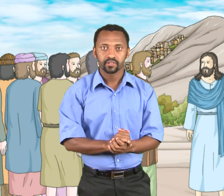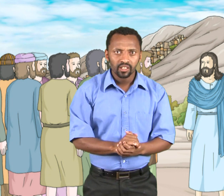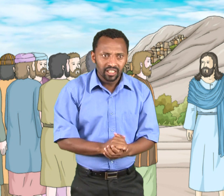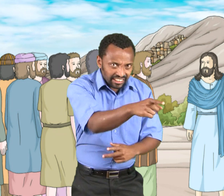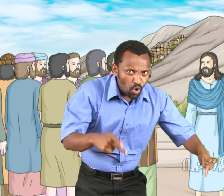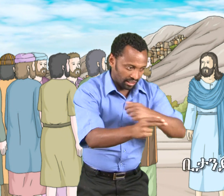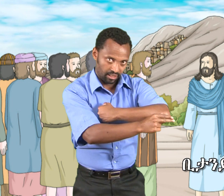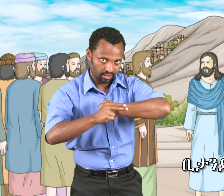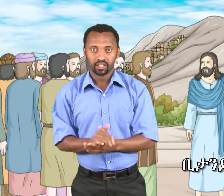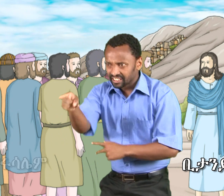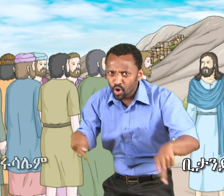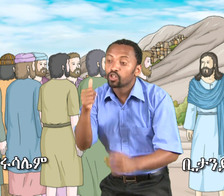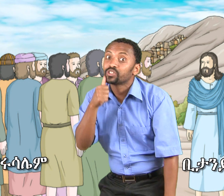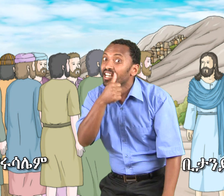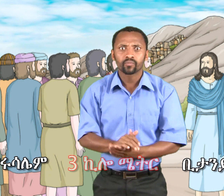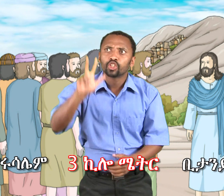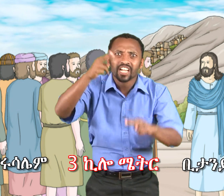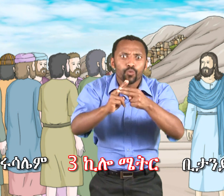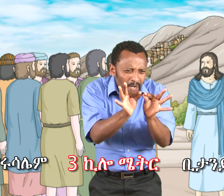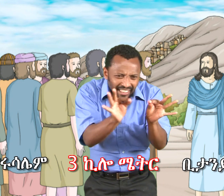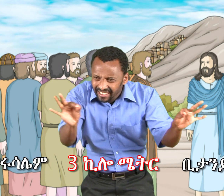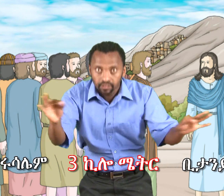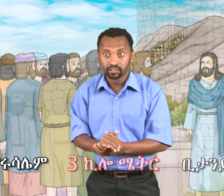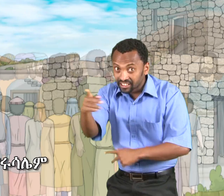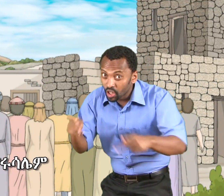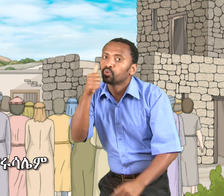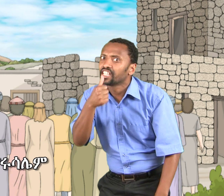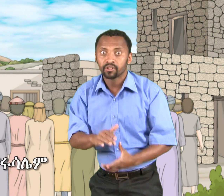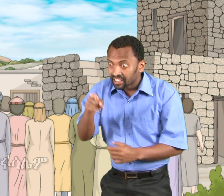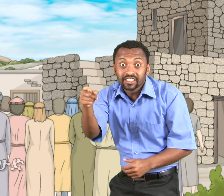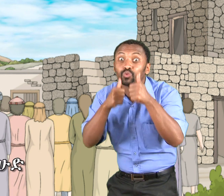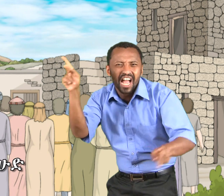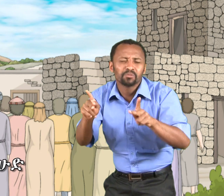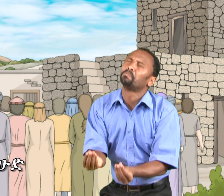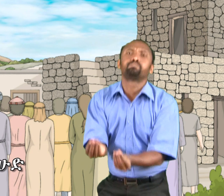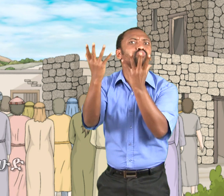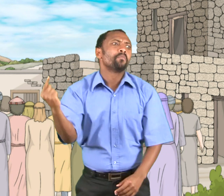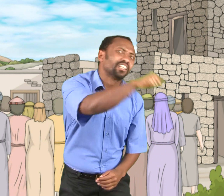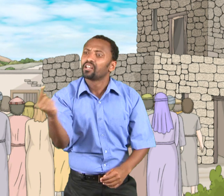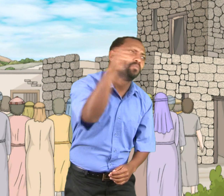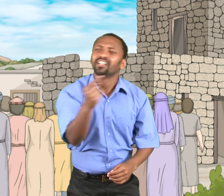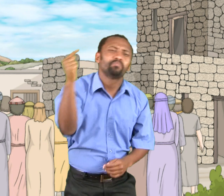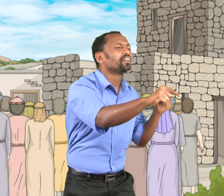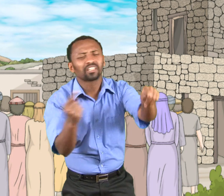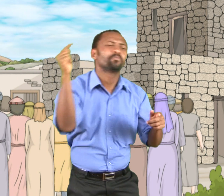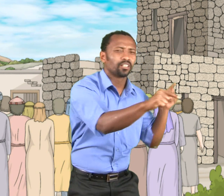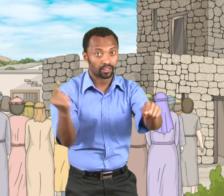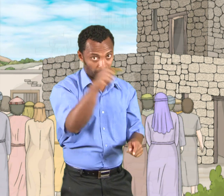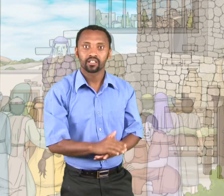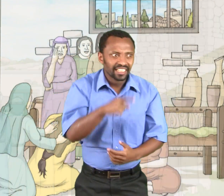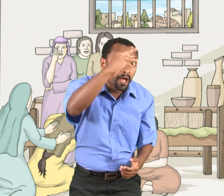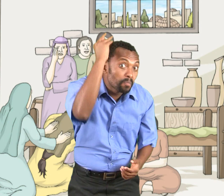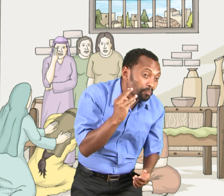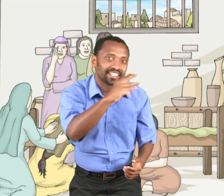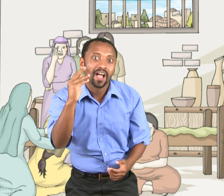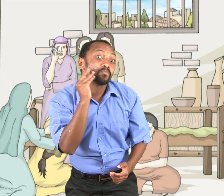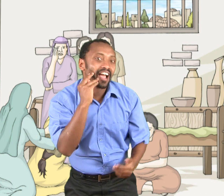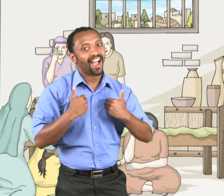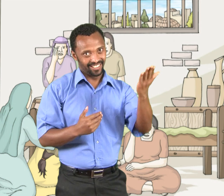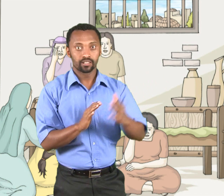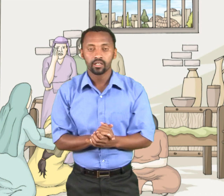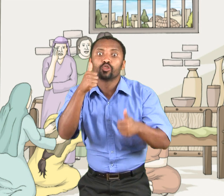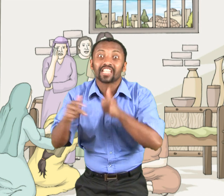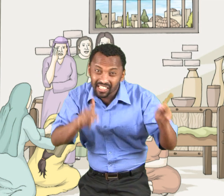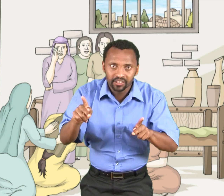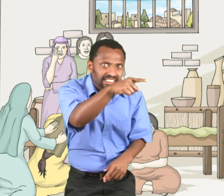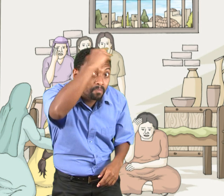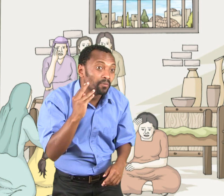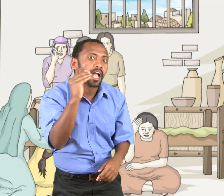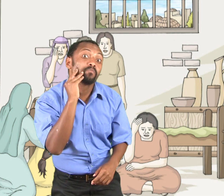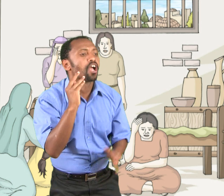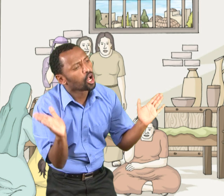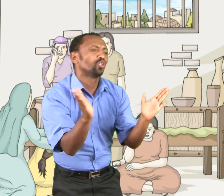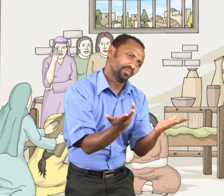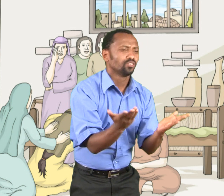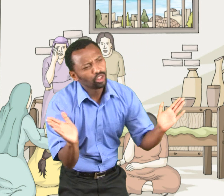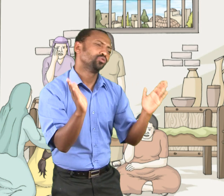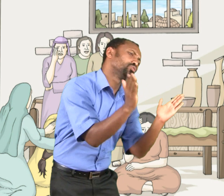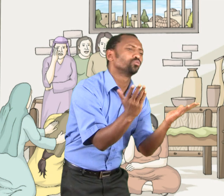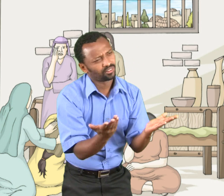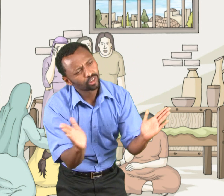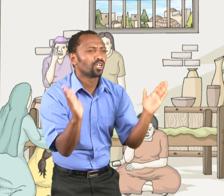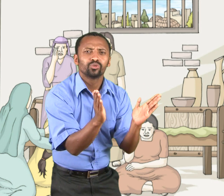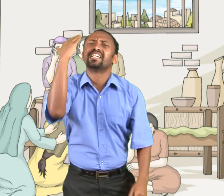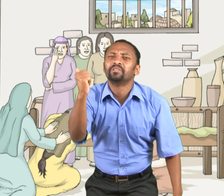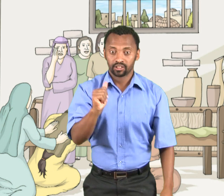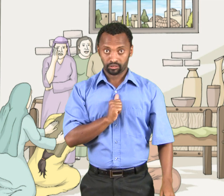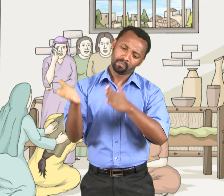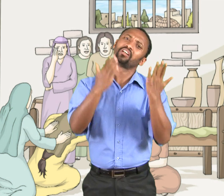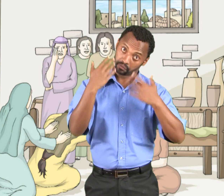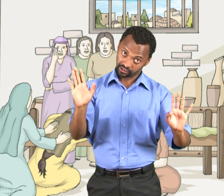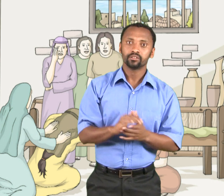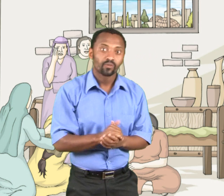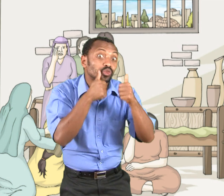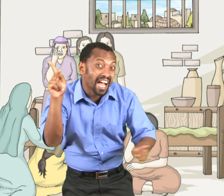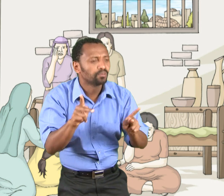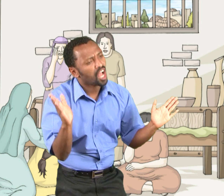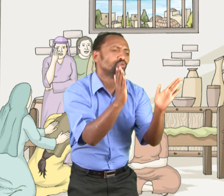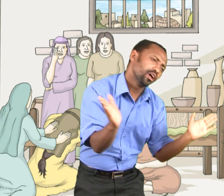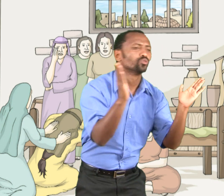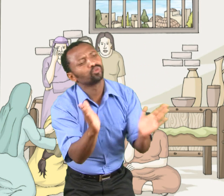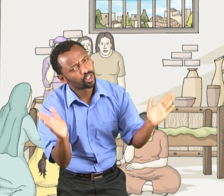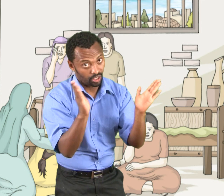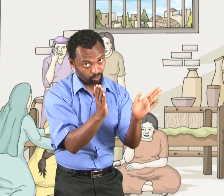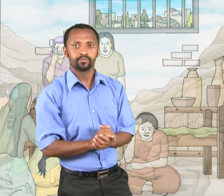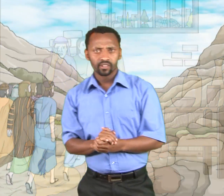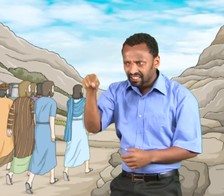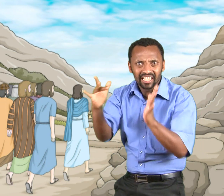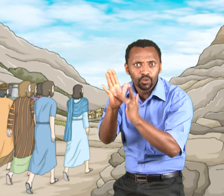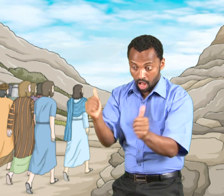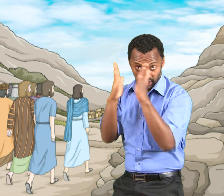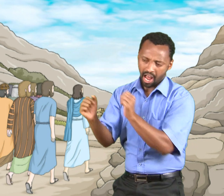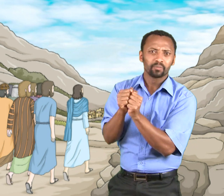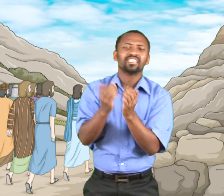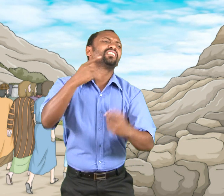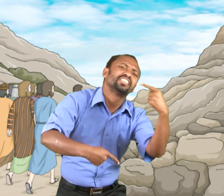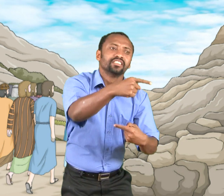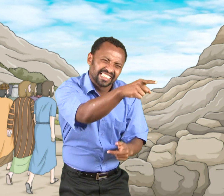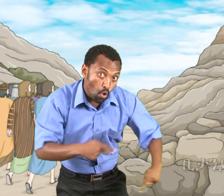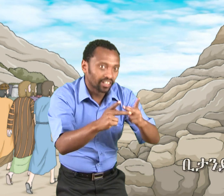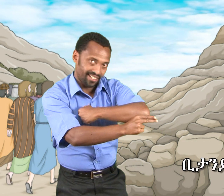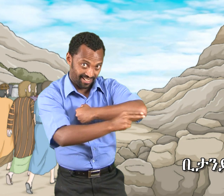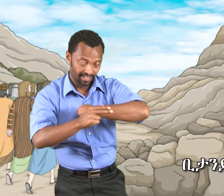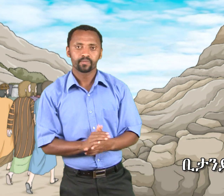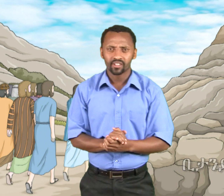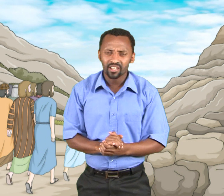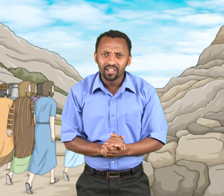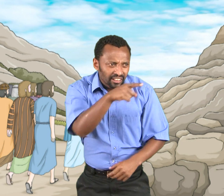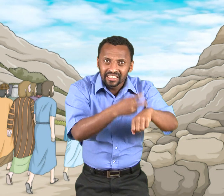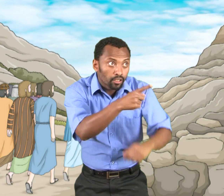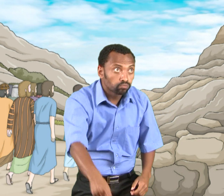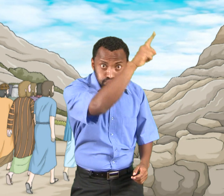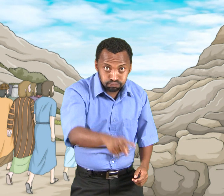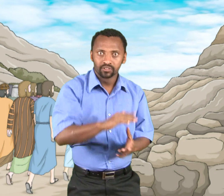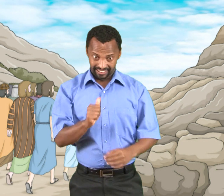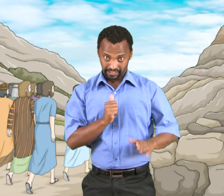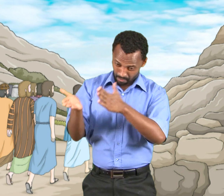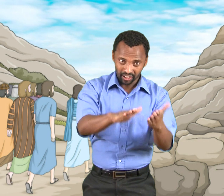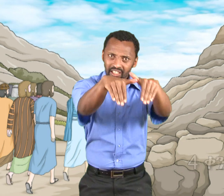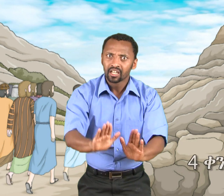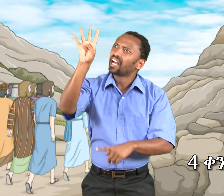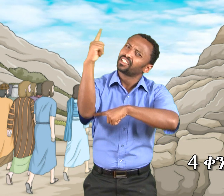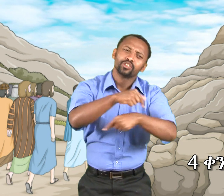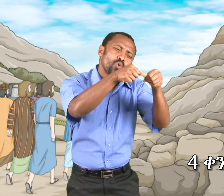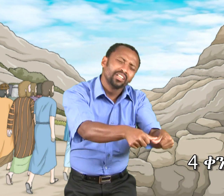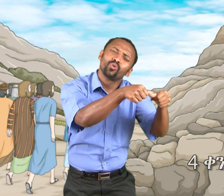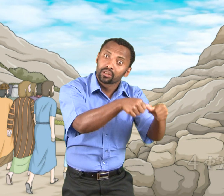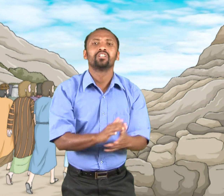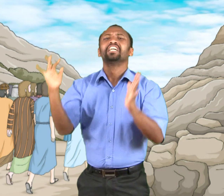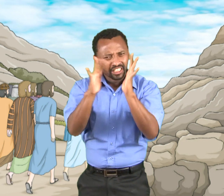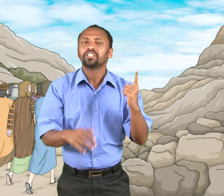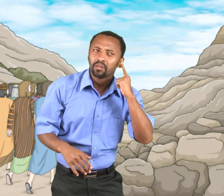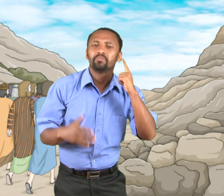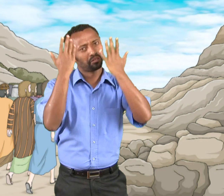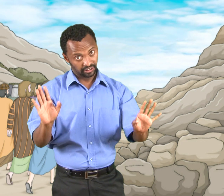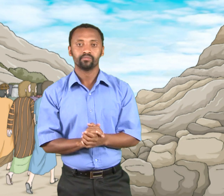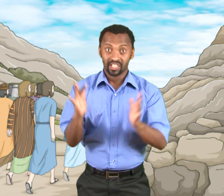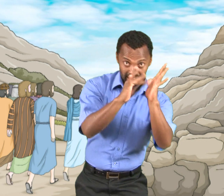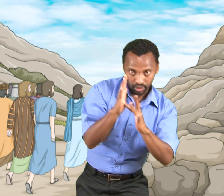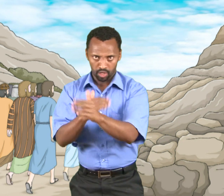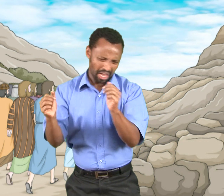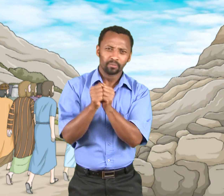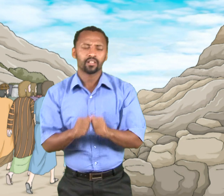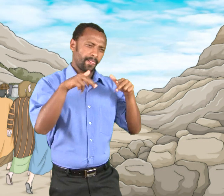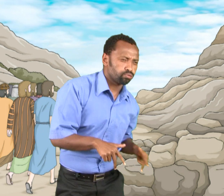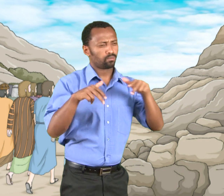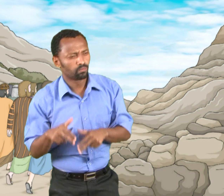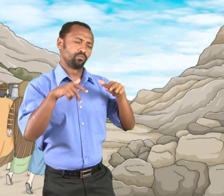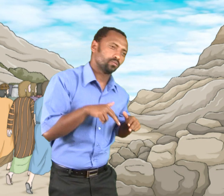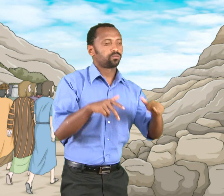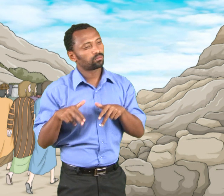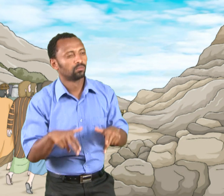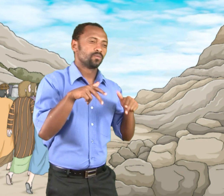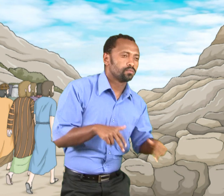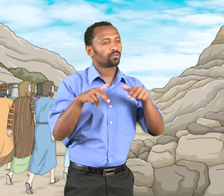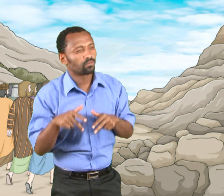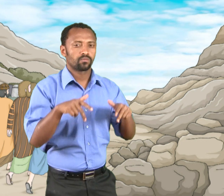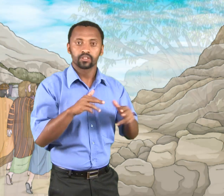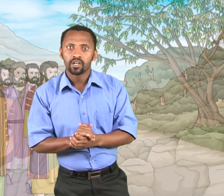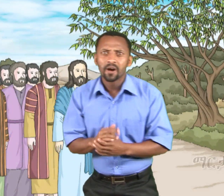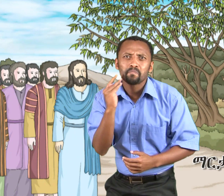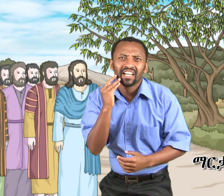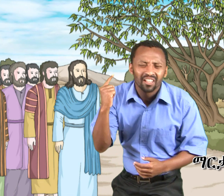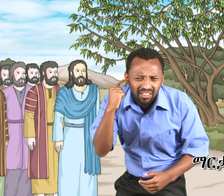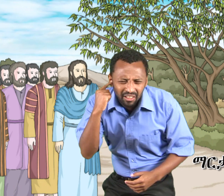Now Bethany was near Jerusalem, a little less than two miles away, and many of the Jews had come to Martha and Mary to console them in the loss of their brother.